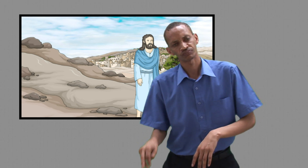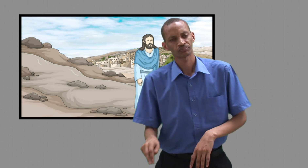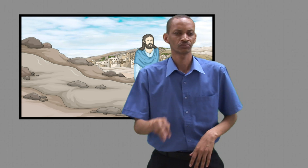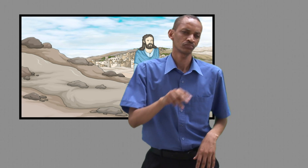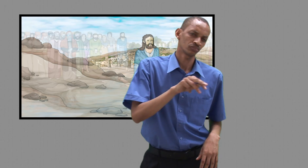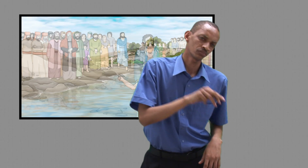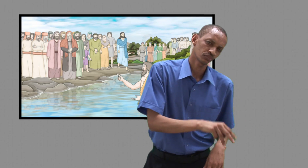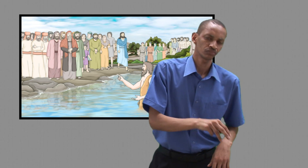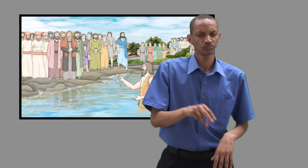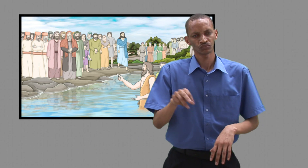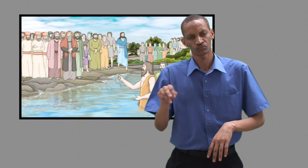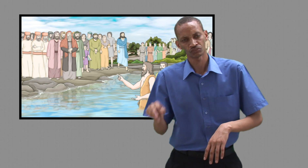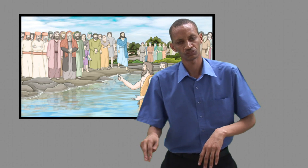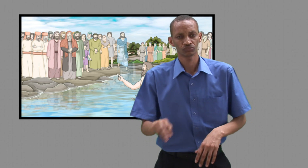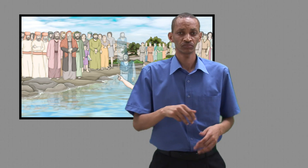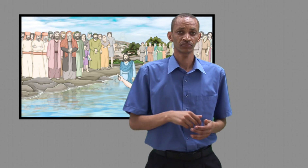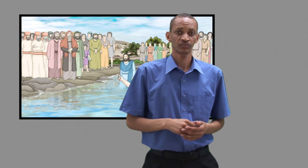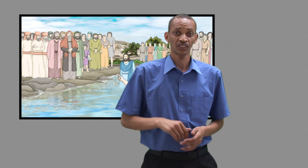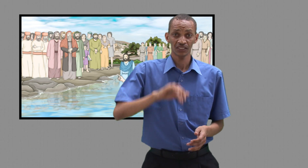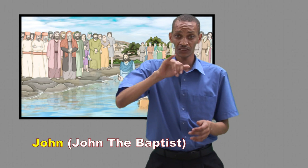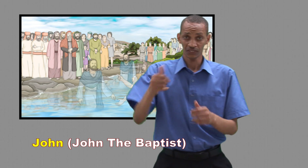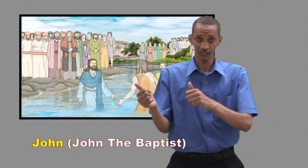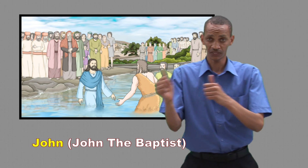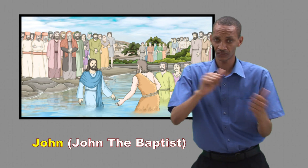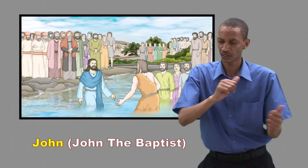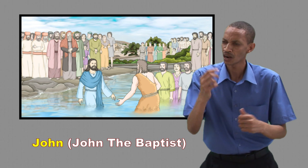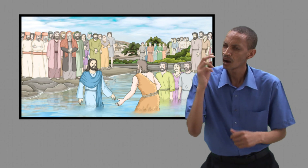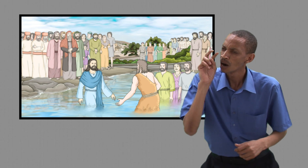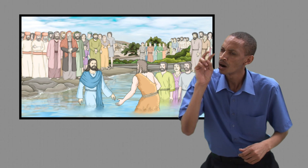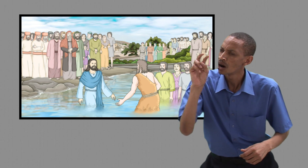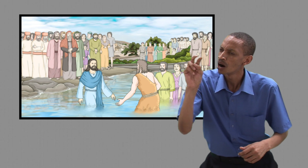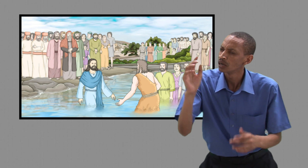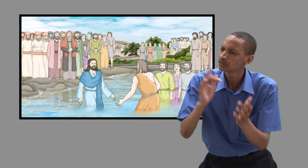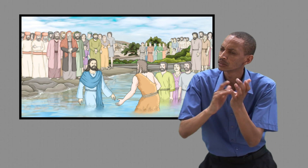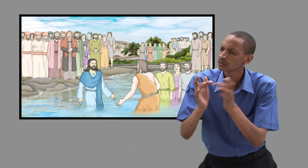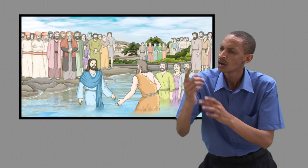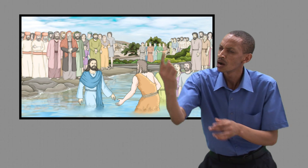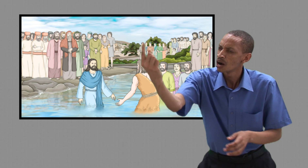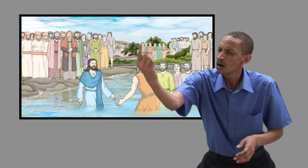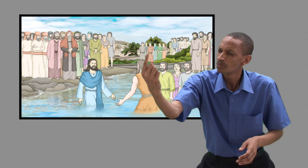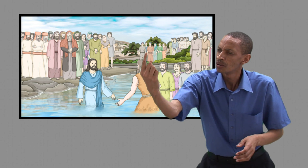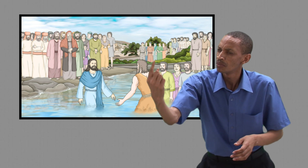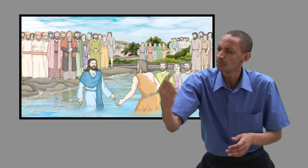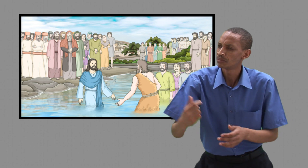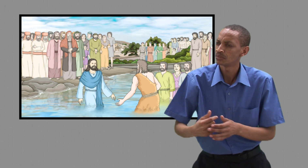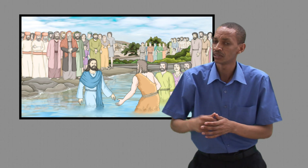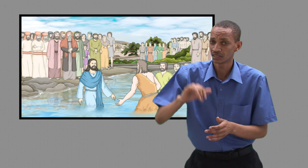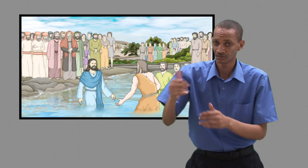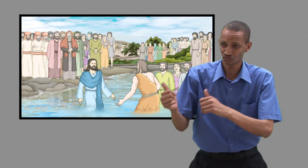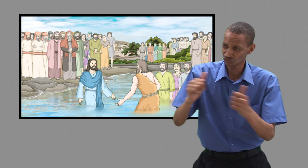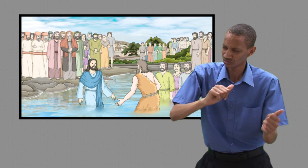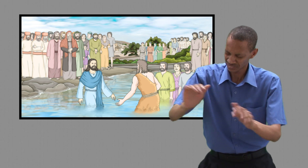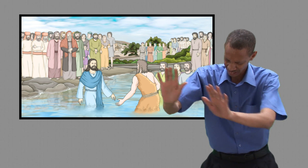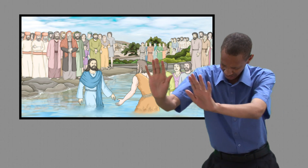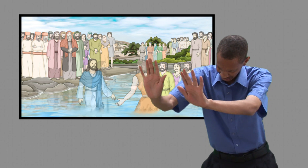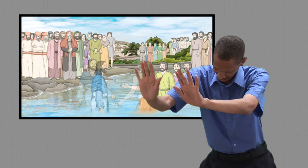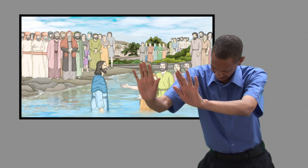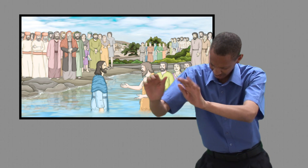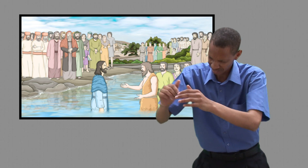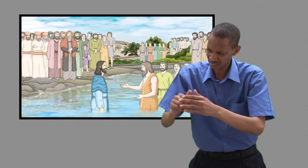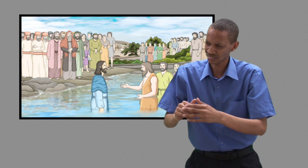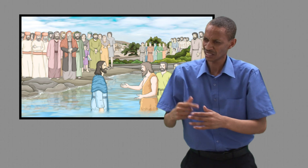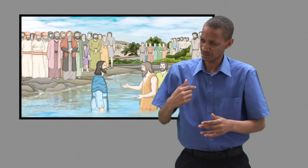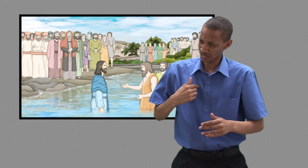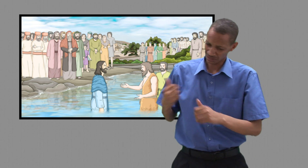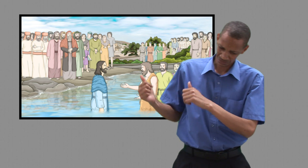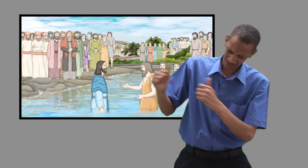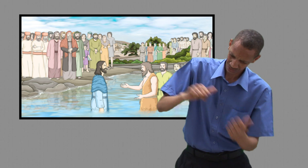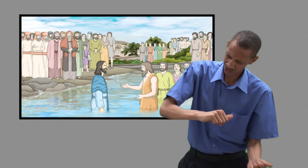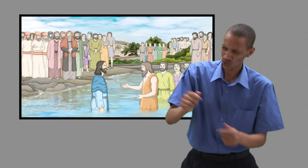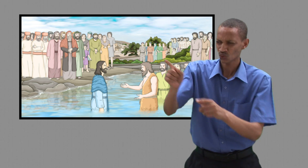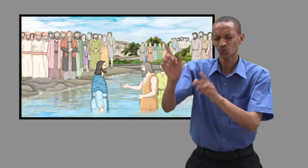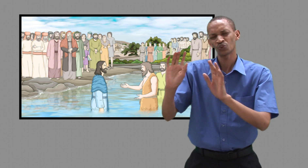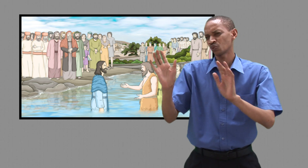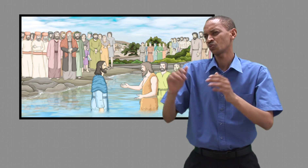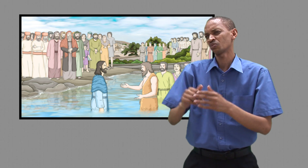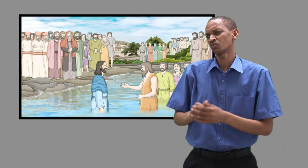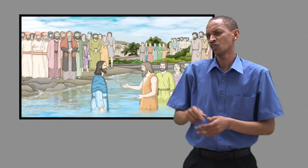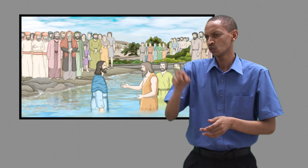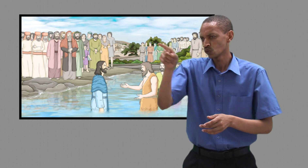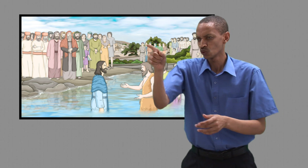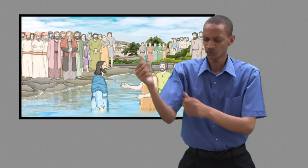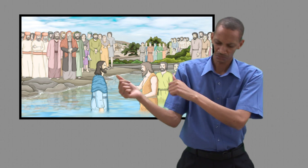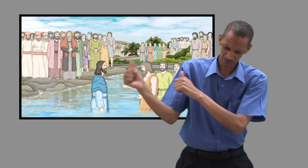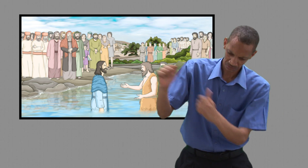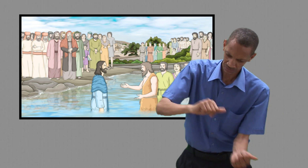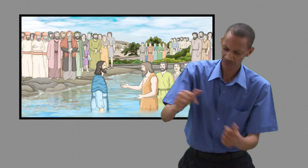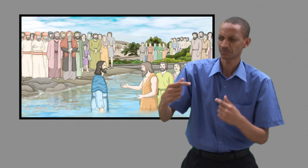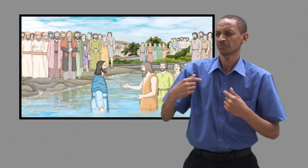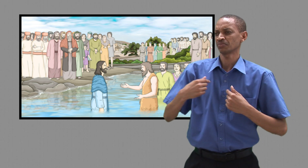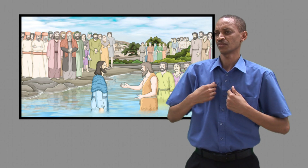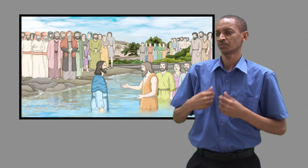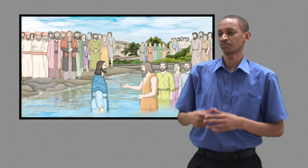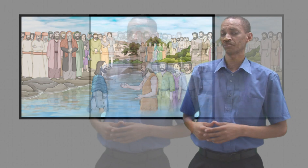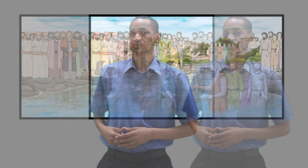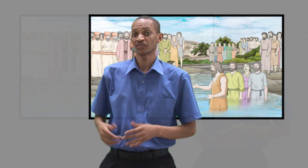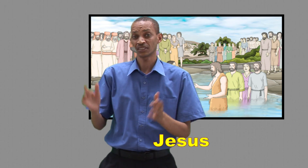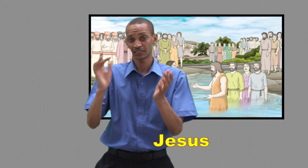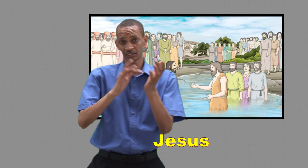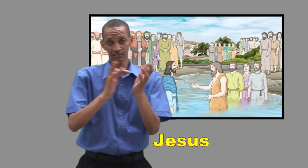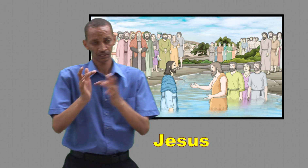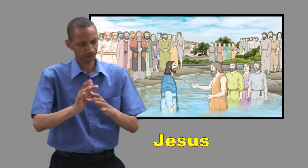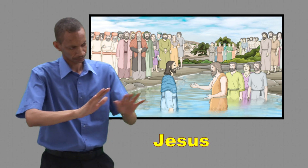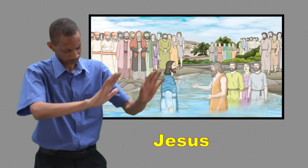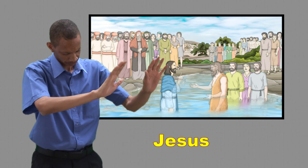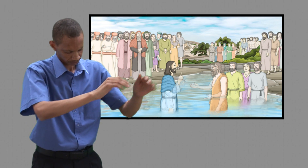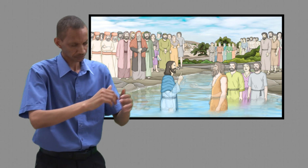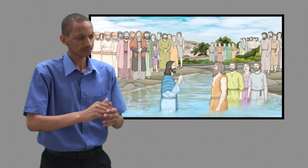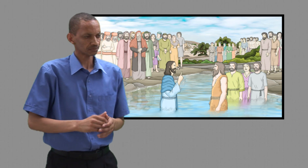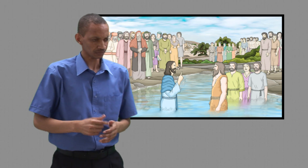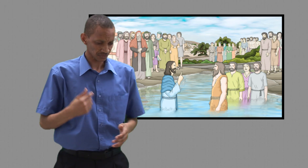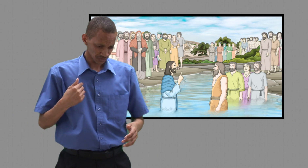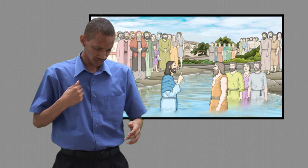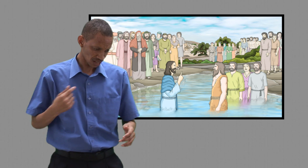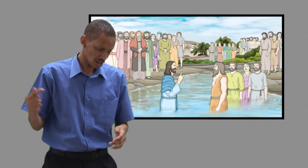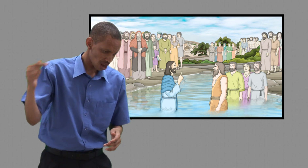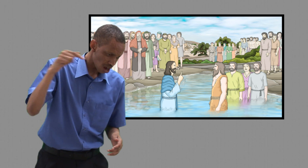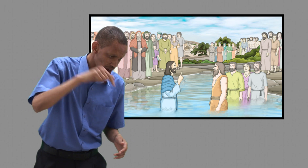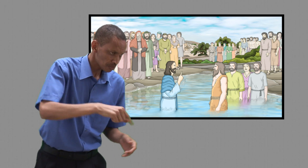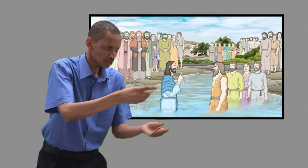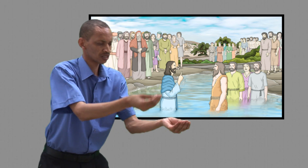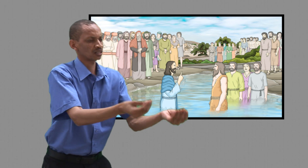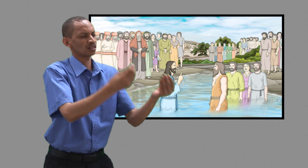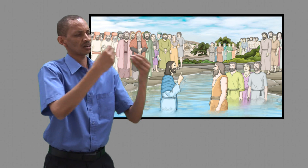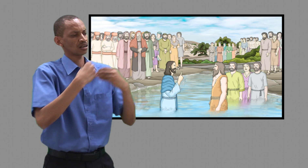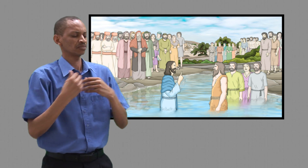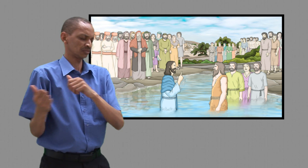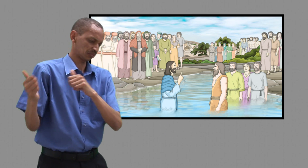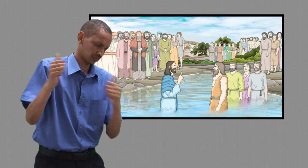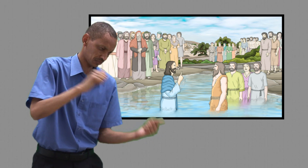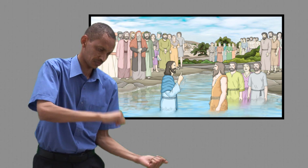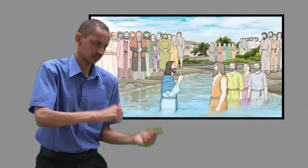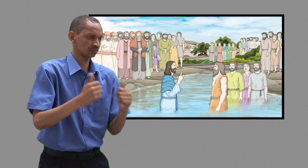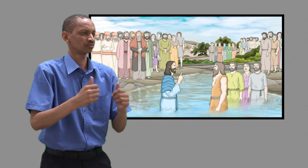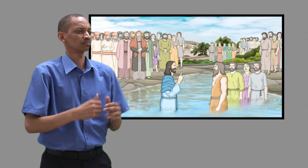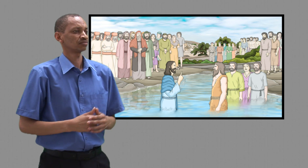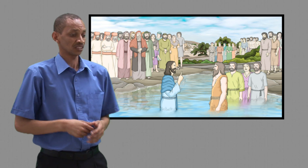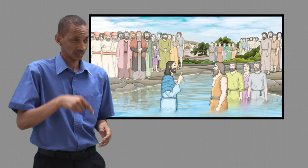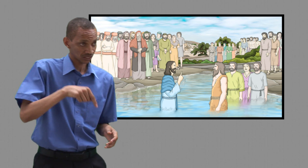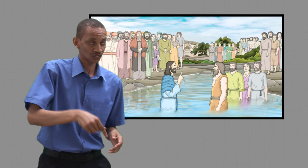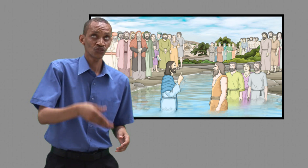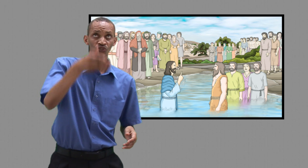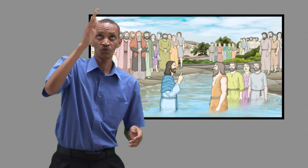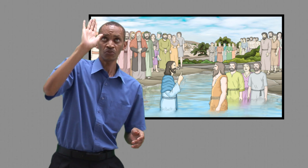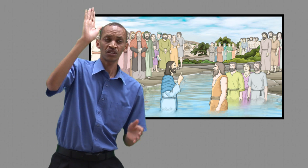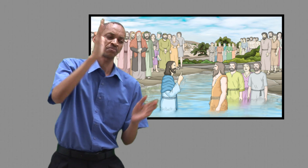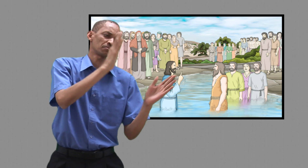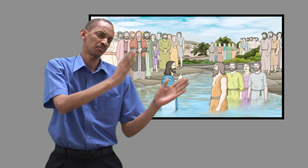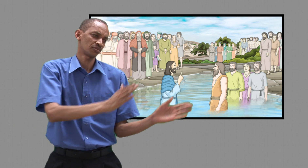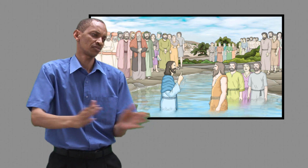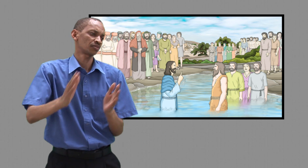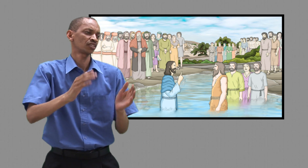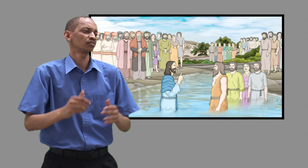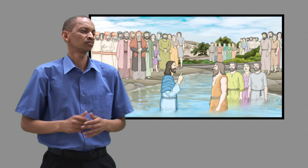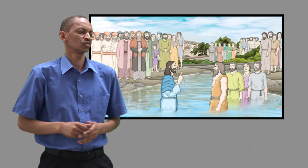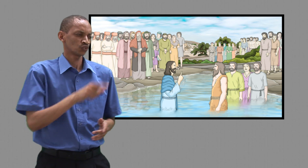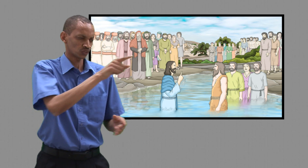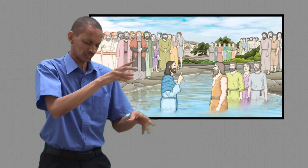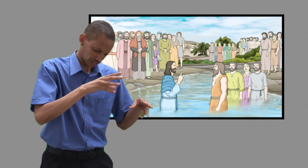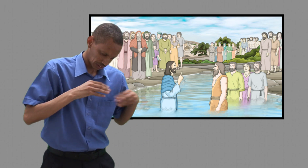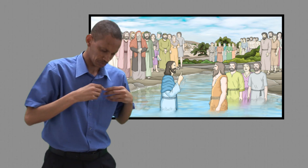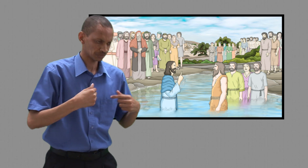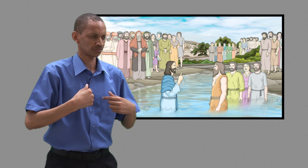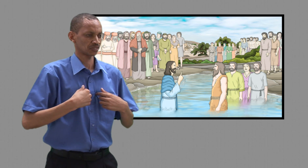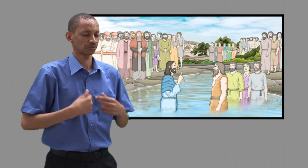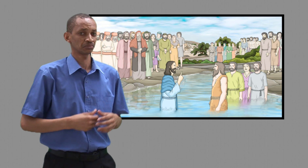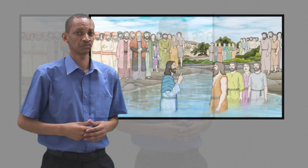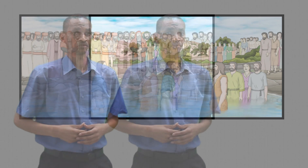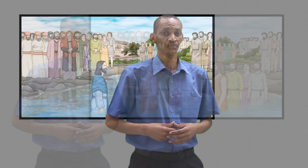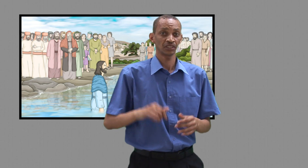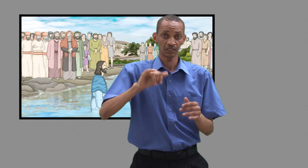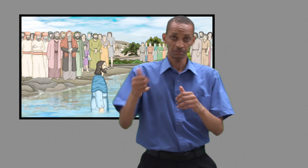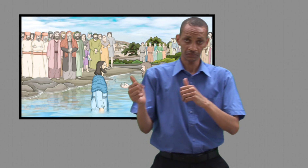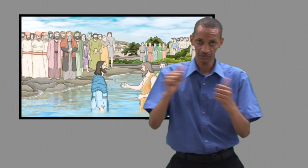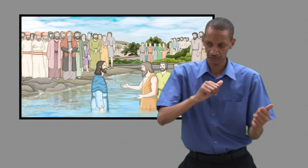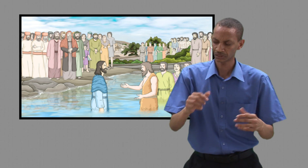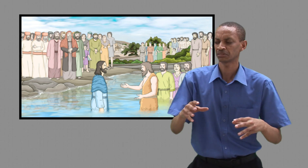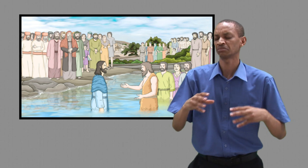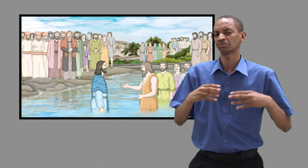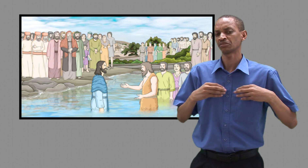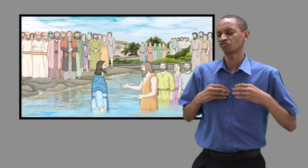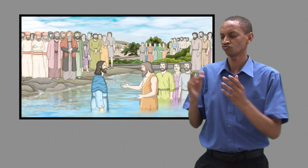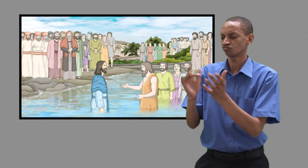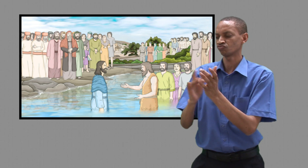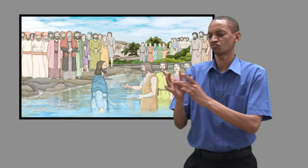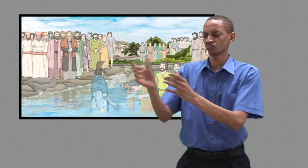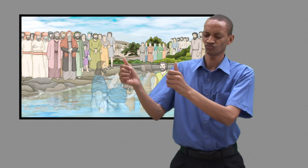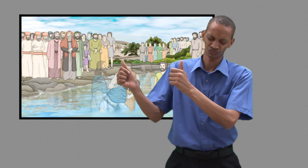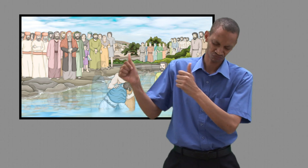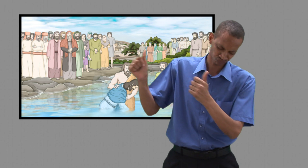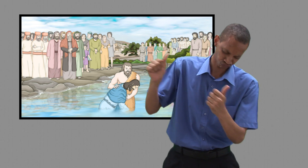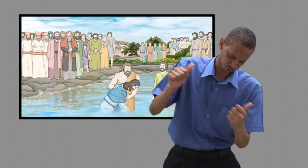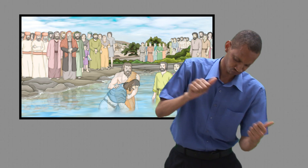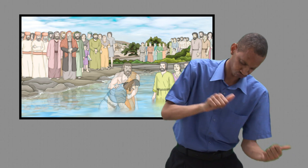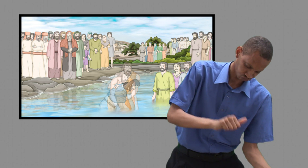But John tried to prevent Him, saying, “I need to be baptized by You, and do You come to me?” “Let it be so now,” Jesus replied. “It is fitting for us to fulfill all righteousness in this way.” Then John permitted Him.